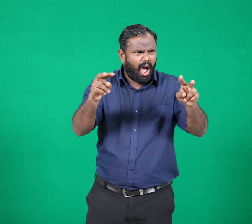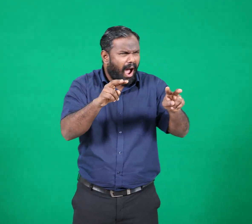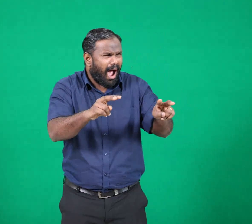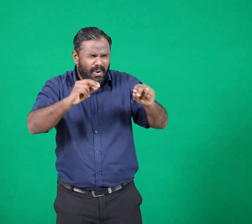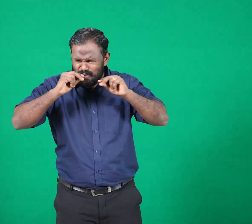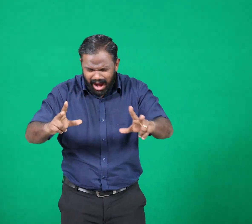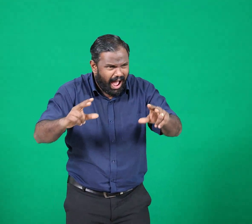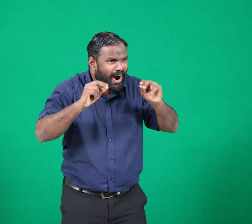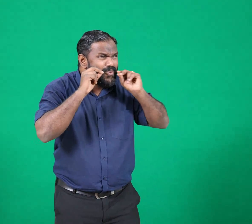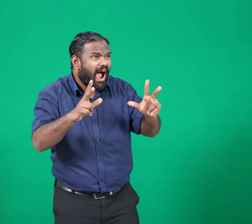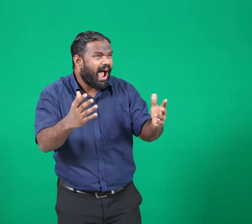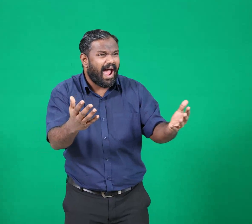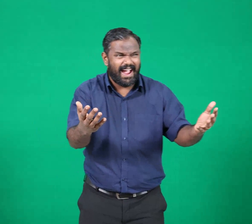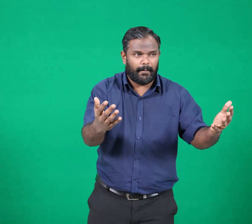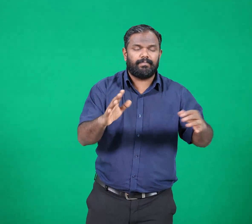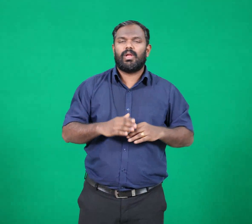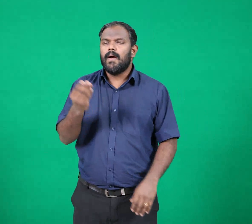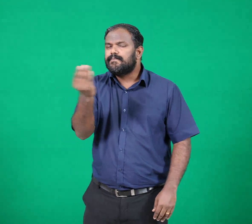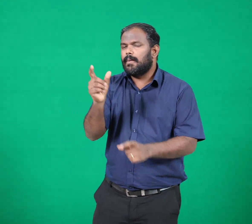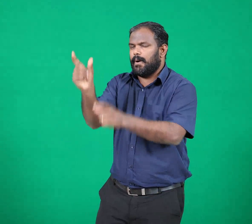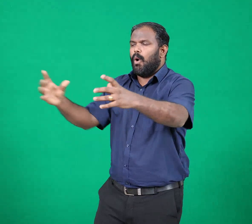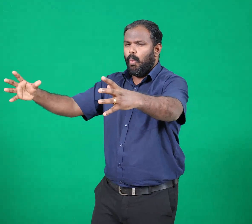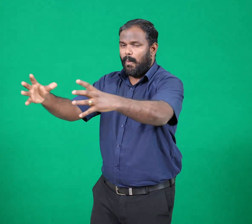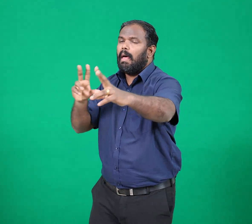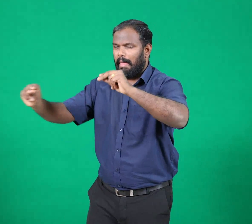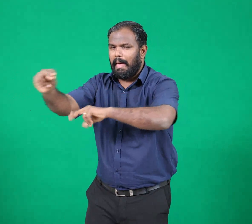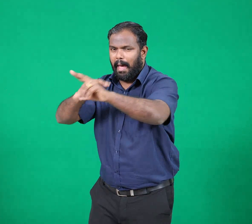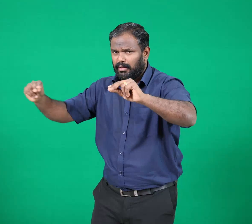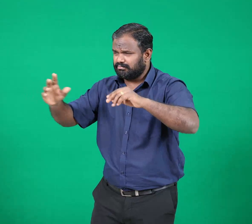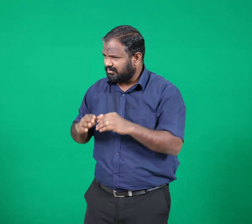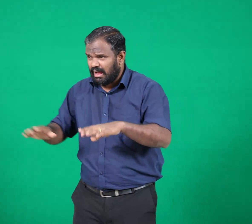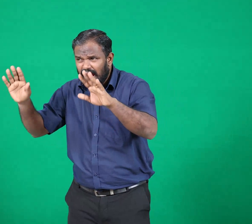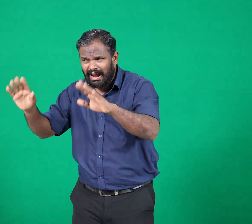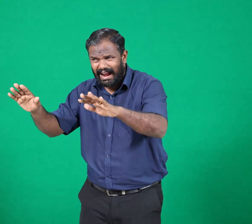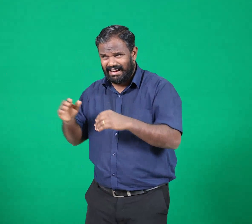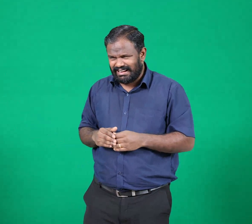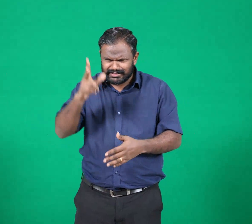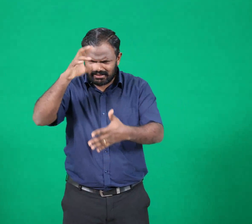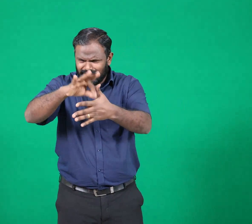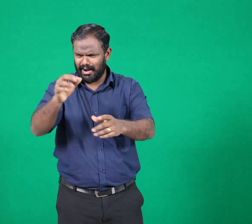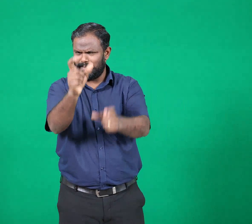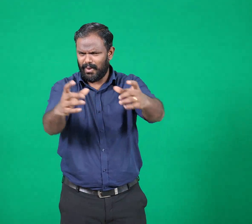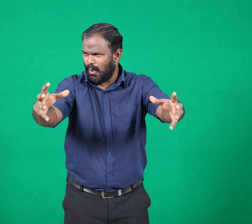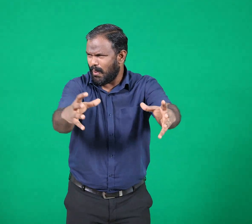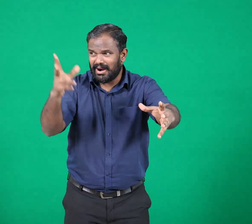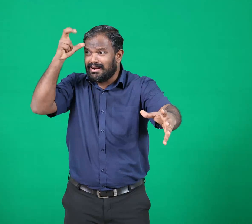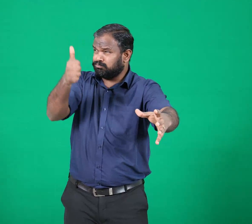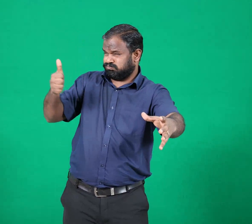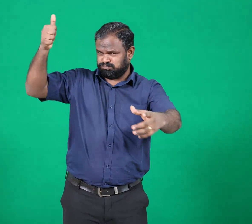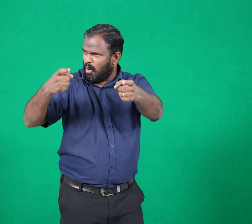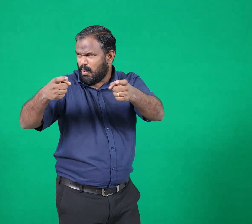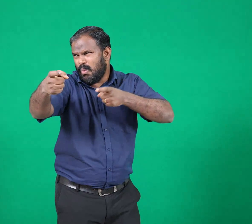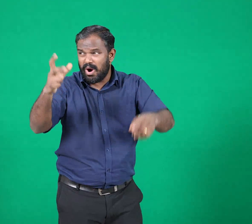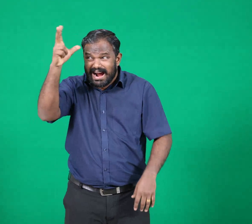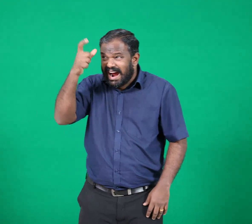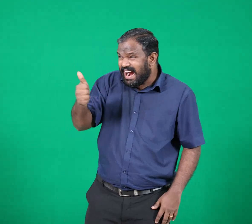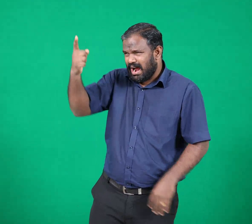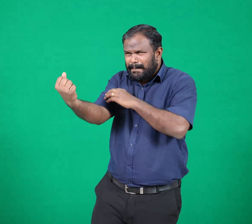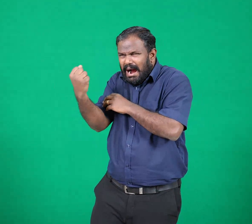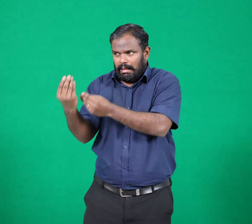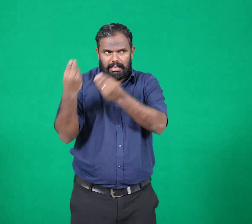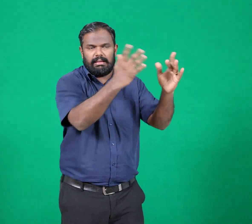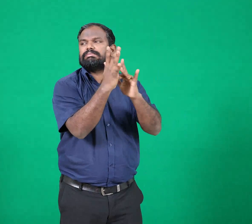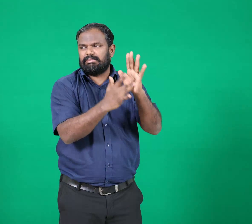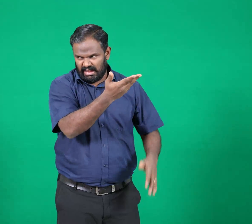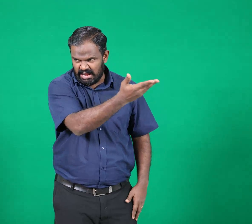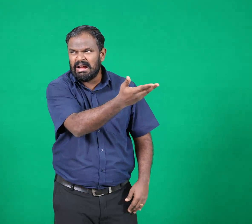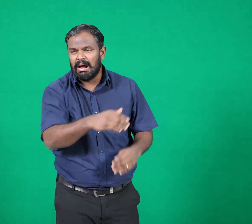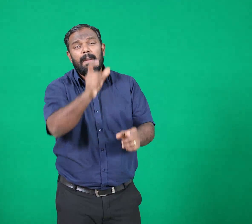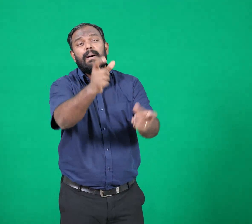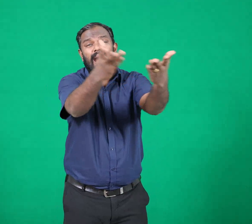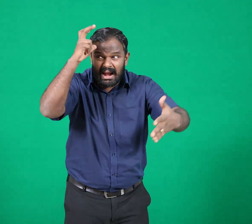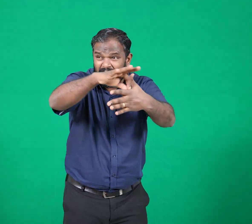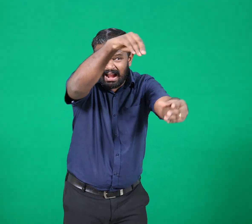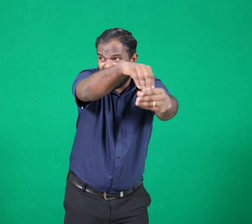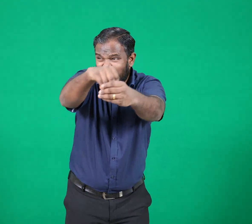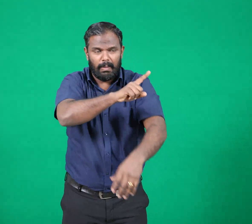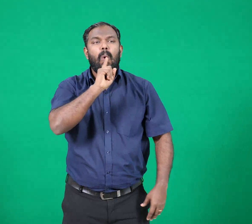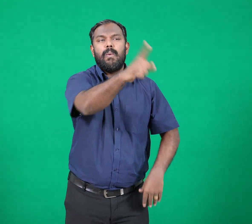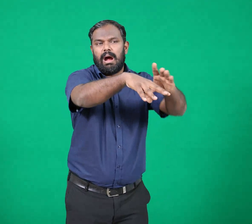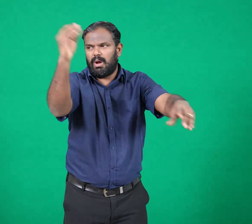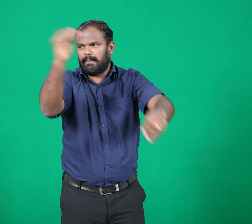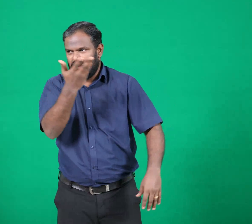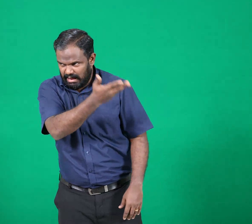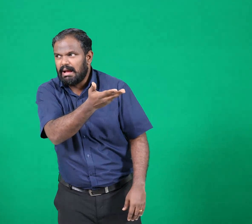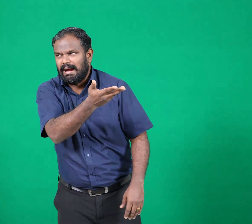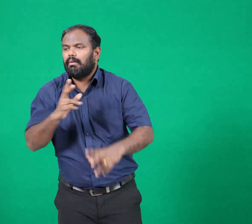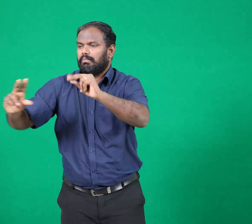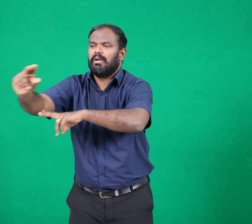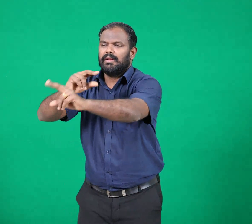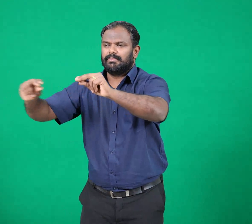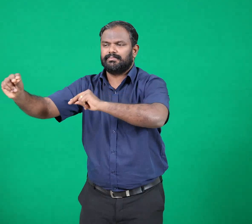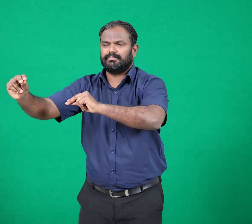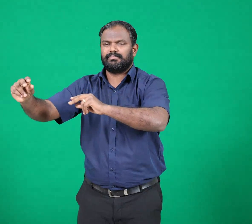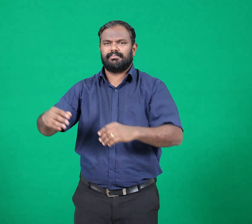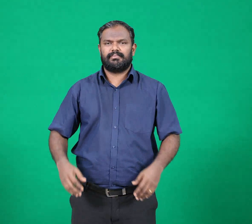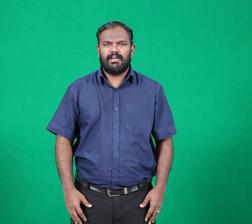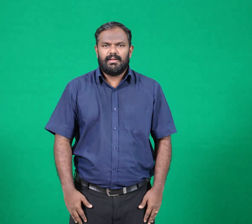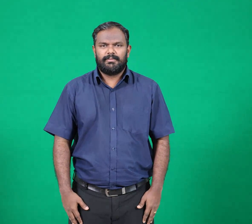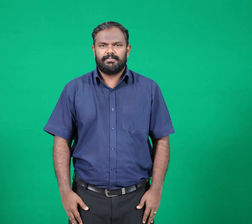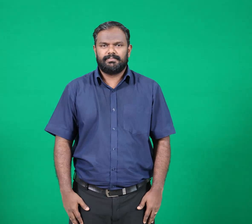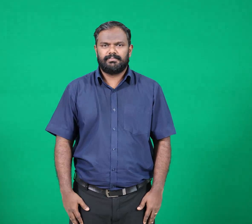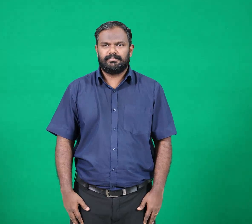The crowds were amazed, but some of them said, "It is by Beelzebul, the prince of the demons, that He drives out demons."